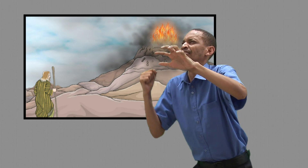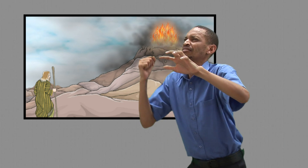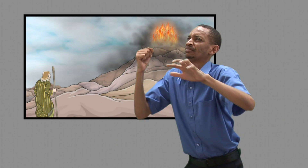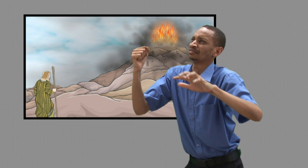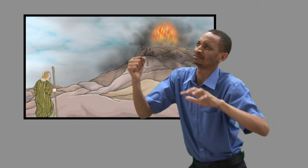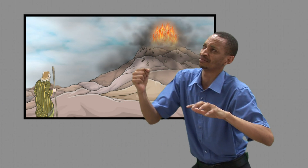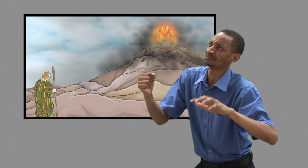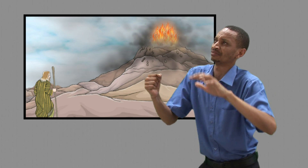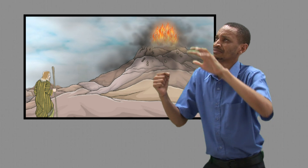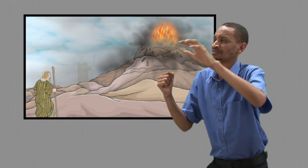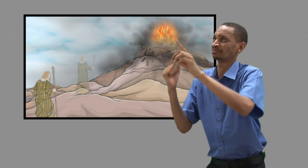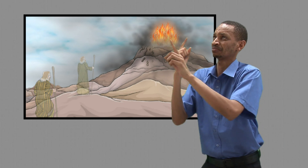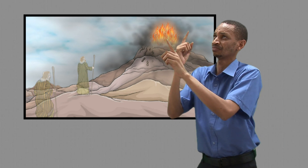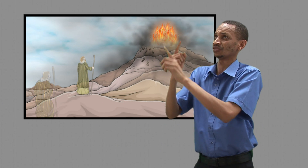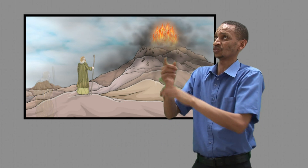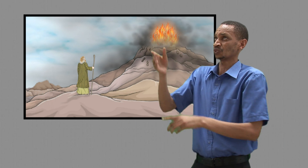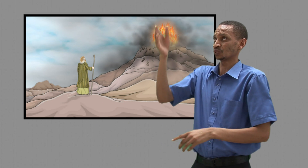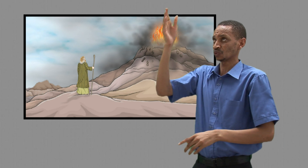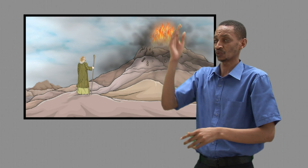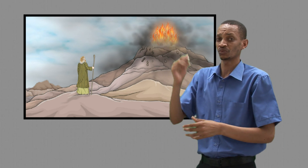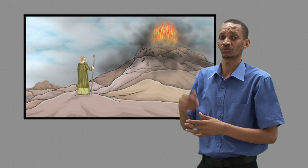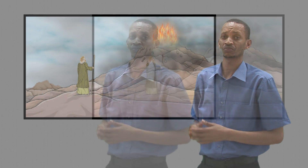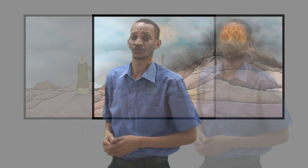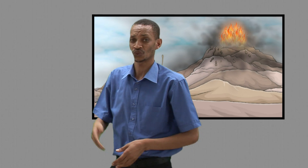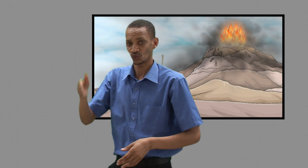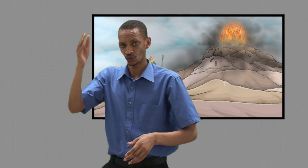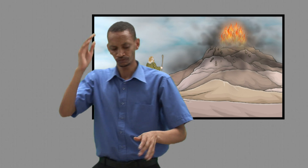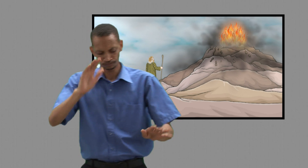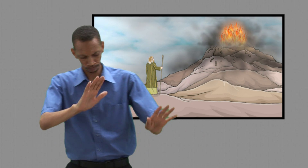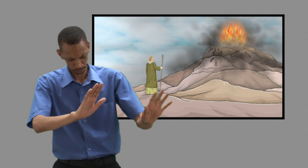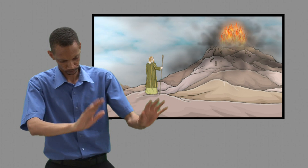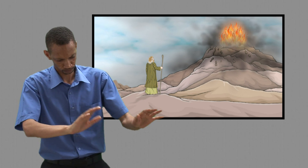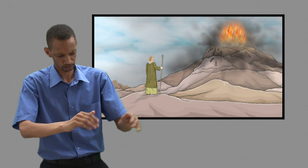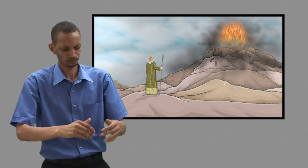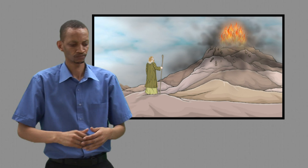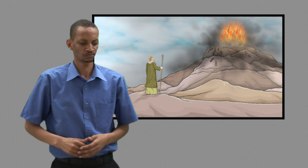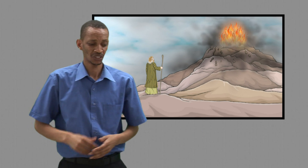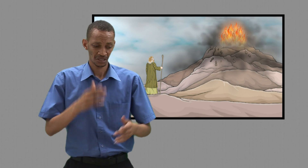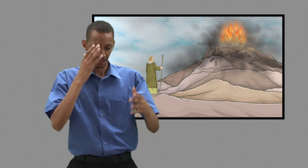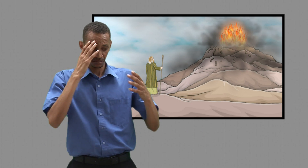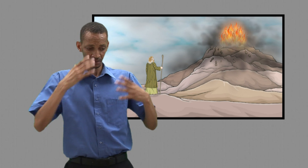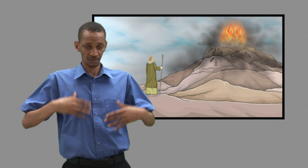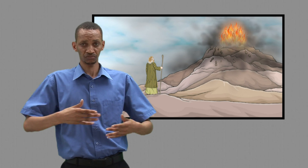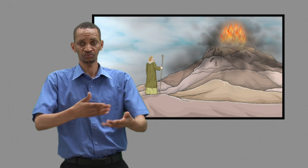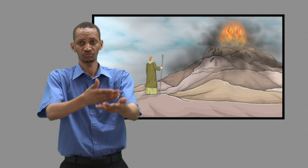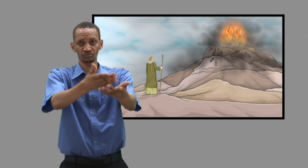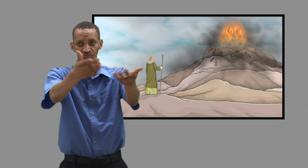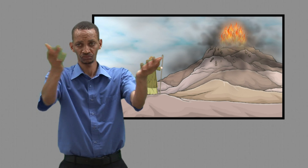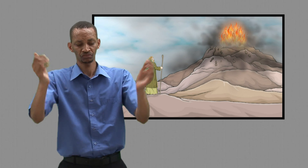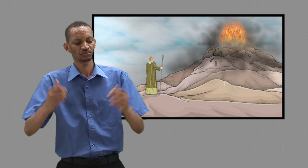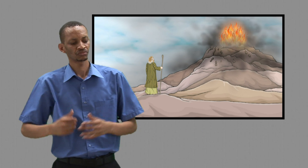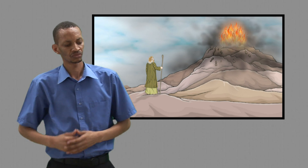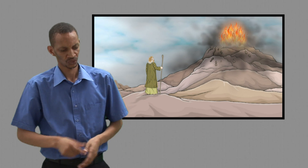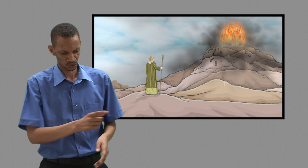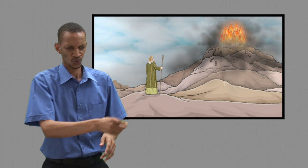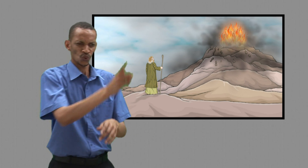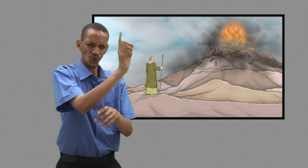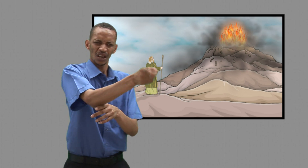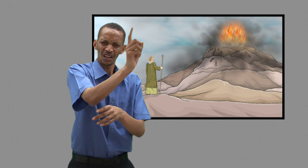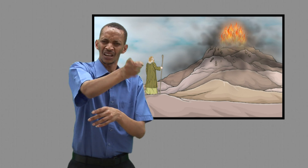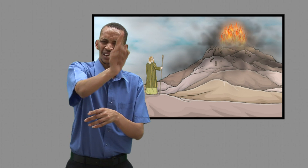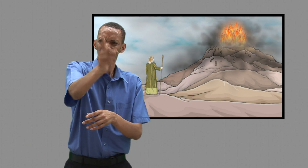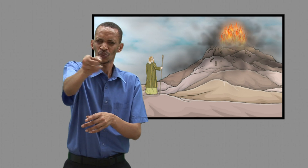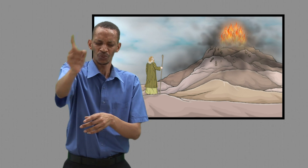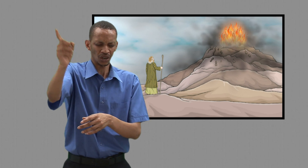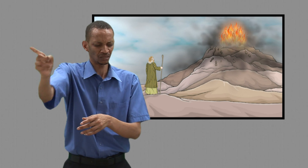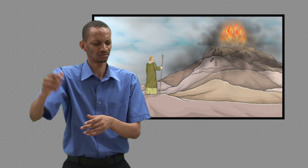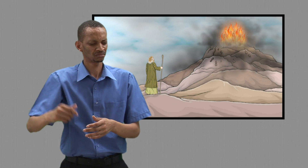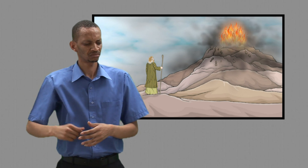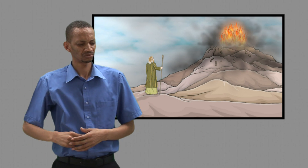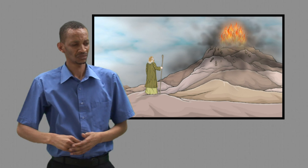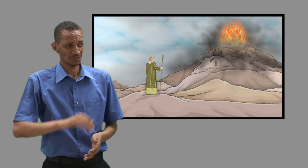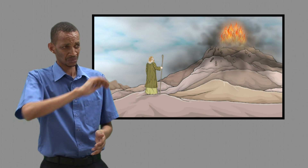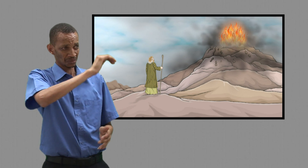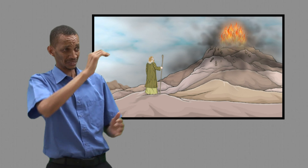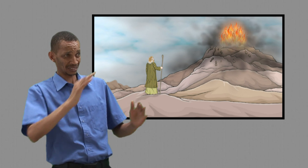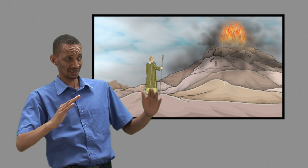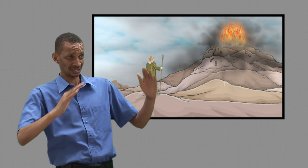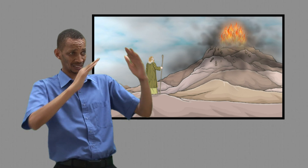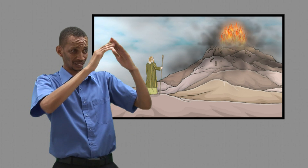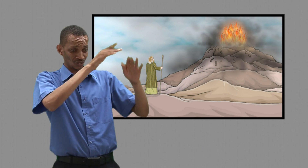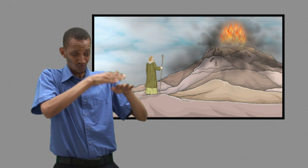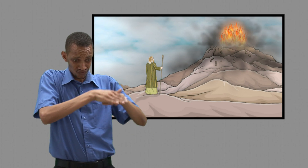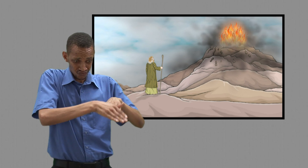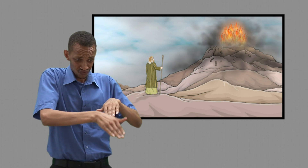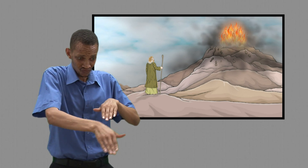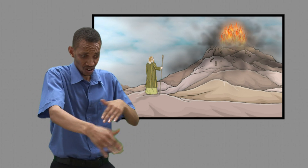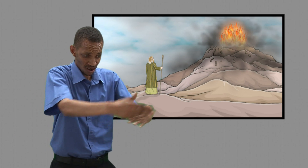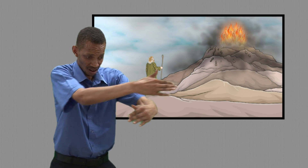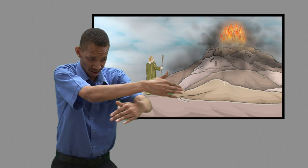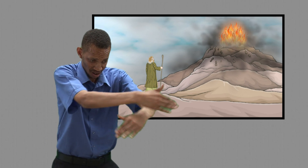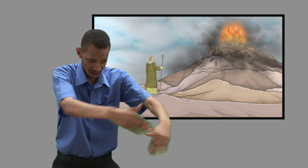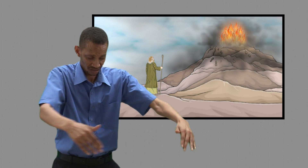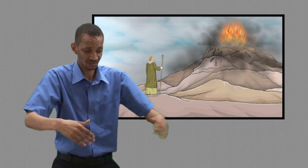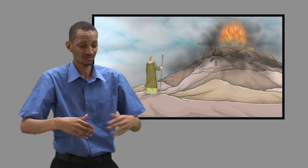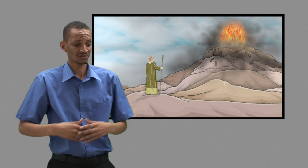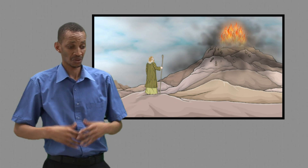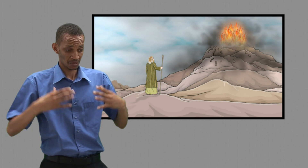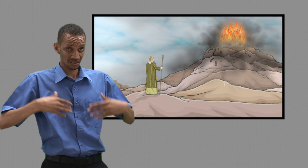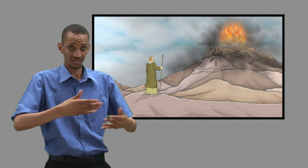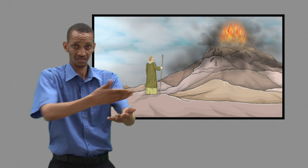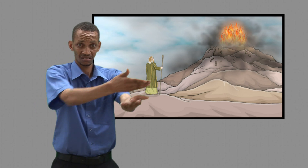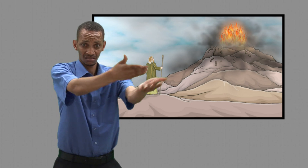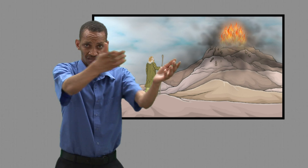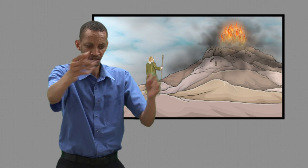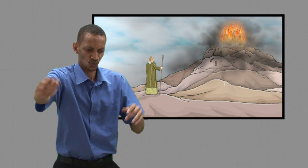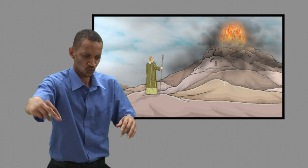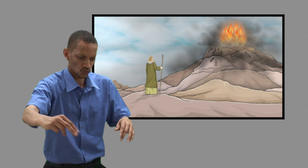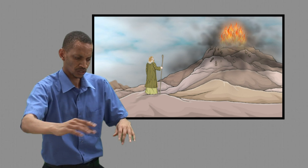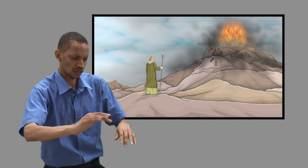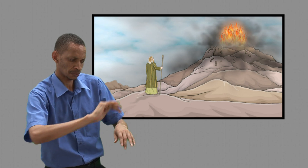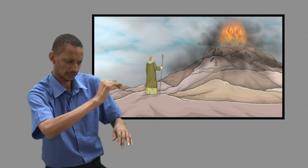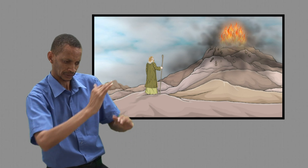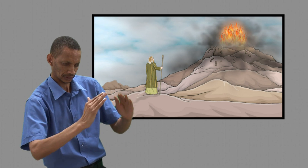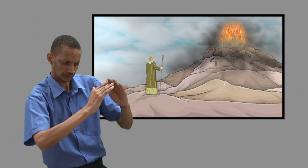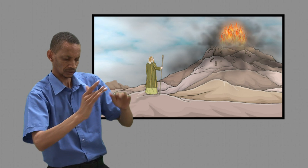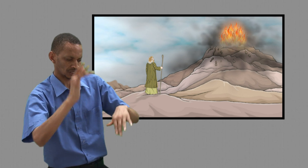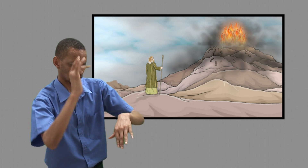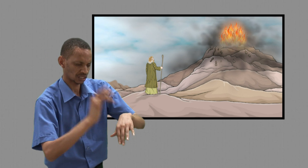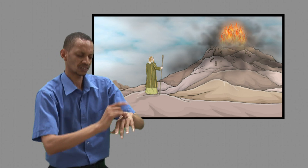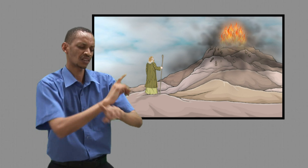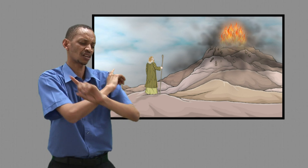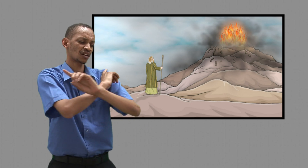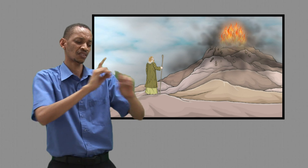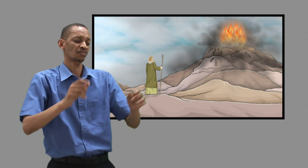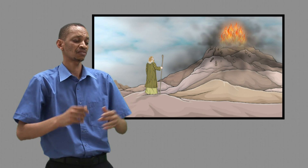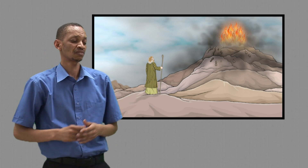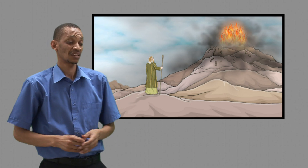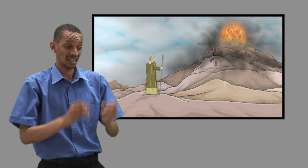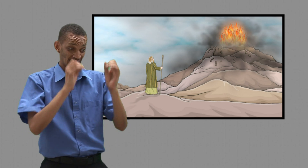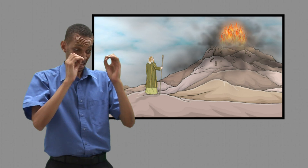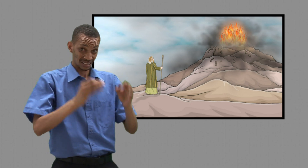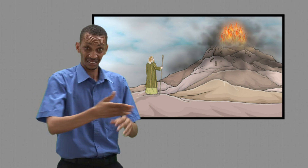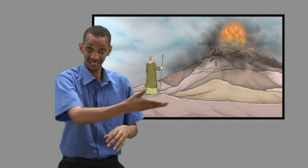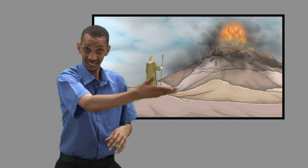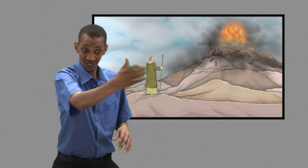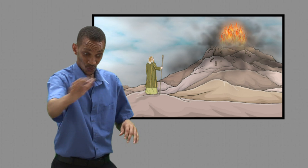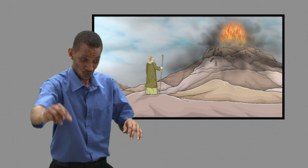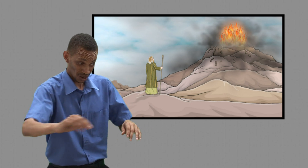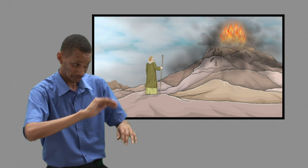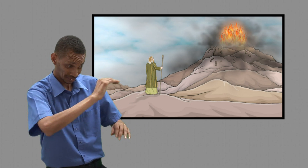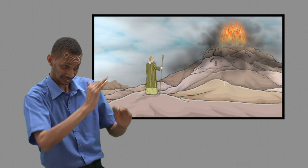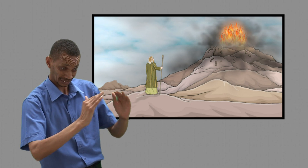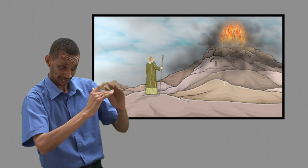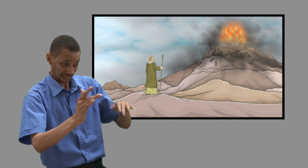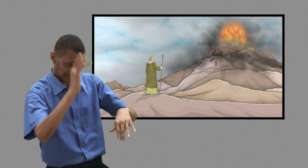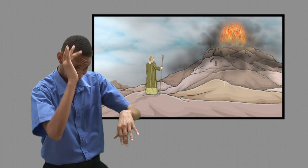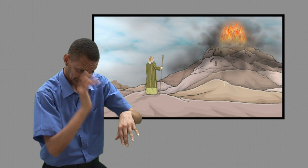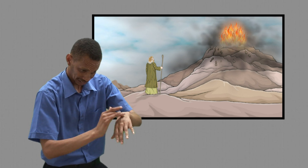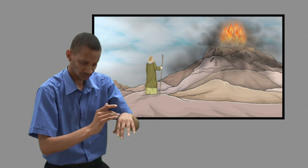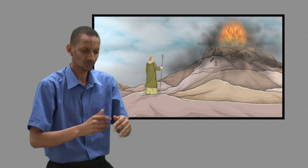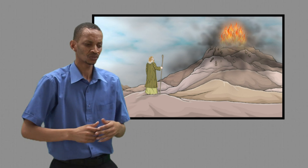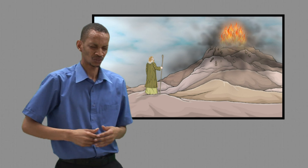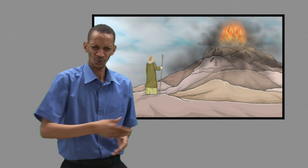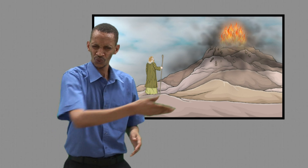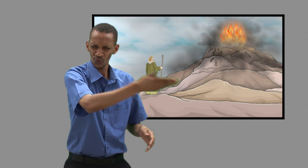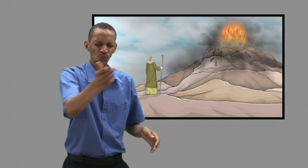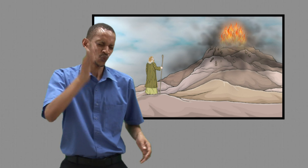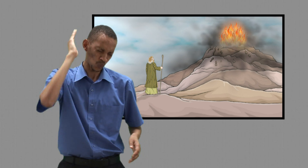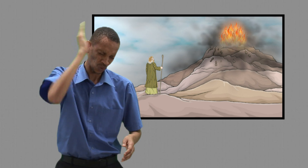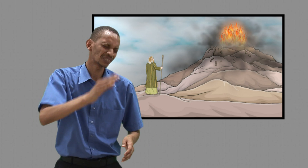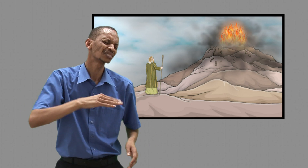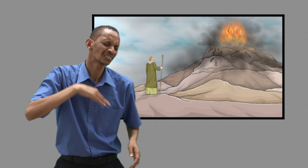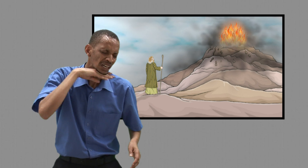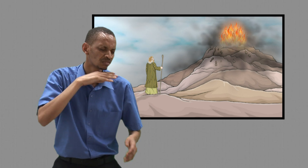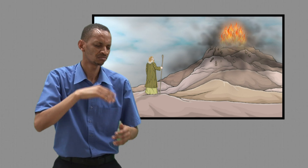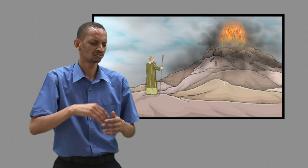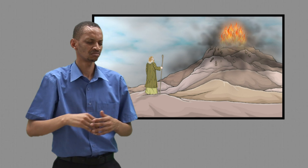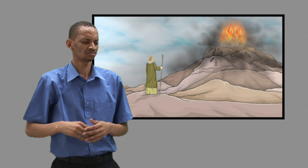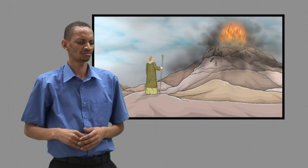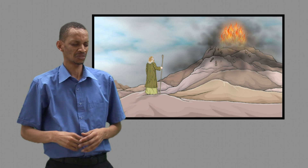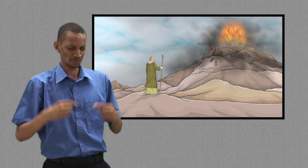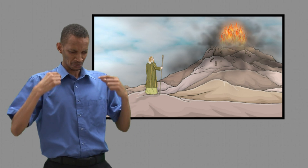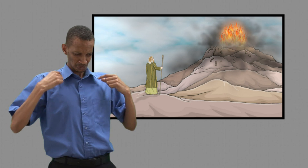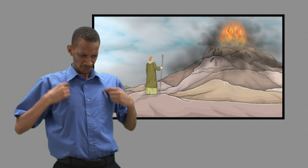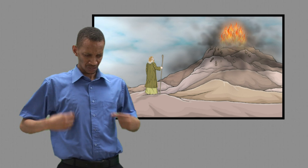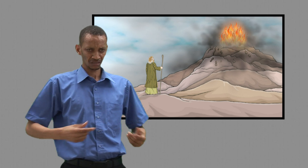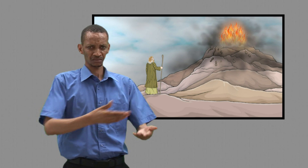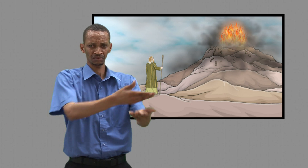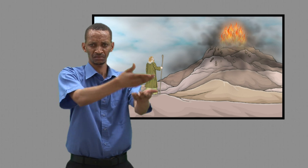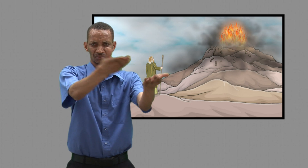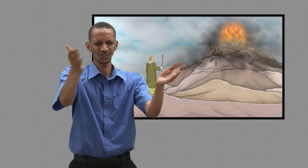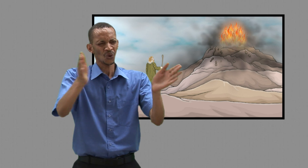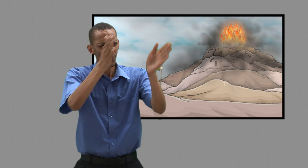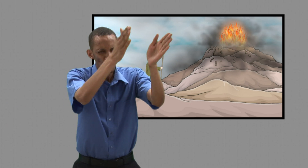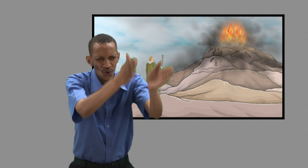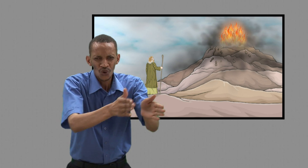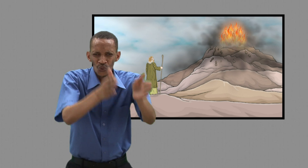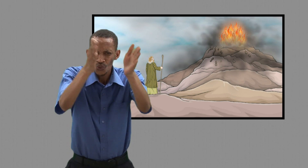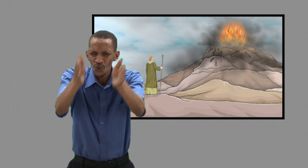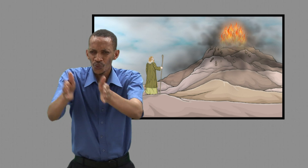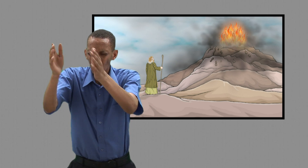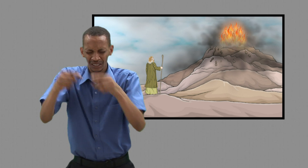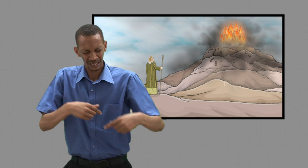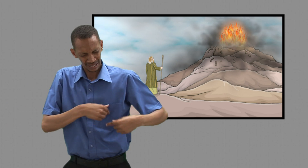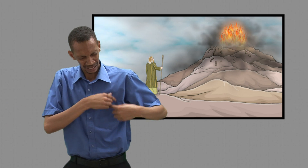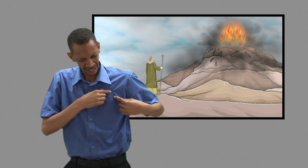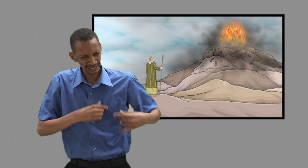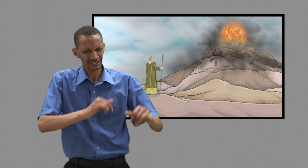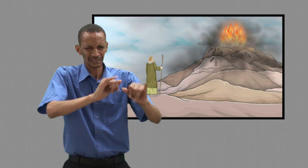So Moses went up, and the LORD said to him, “Go down and warn the people not to break through to see the LORD, lest many of them perish.